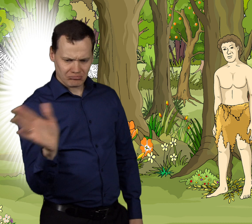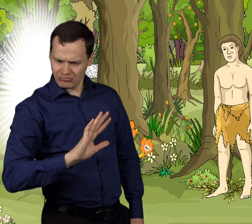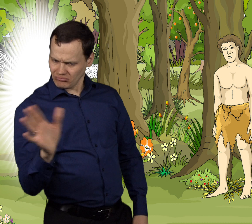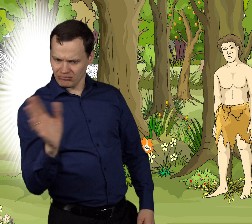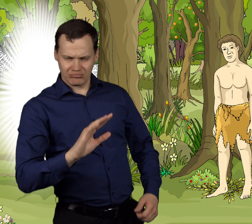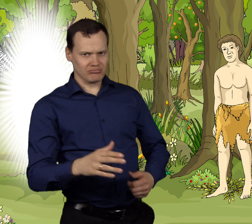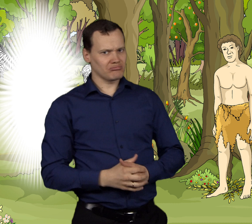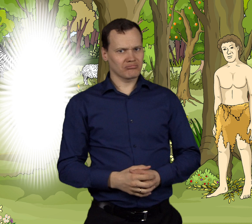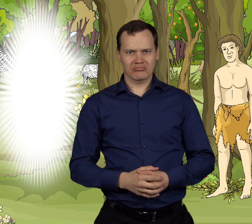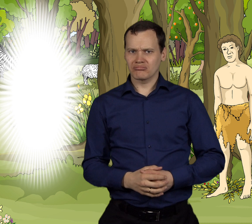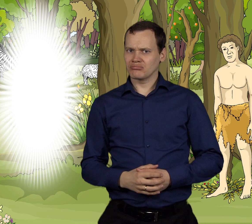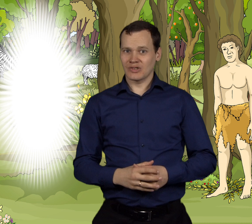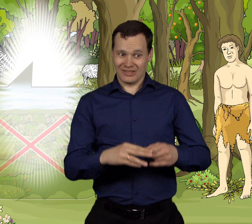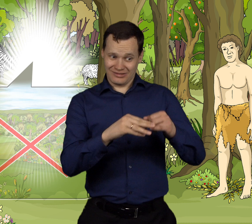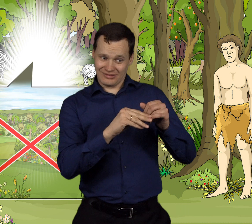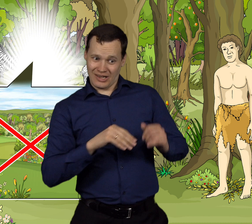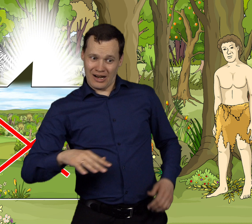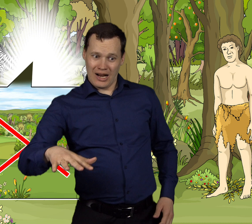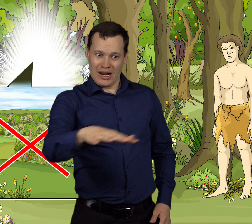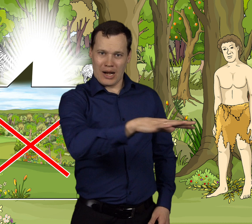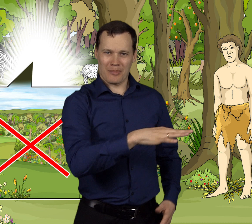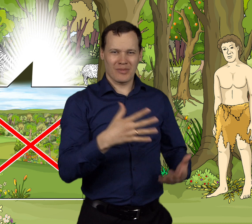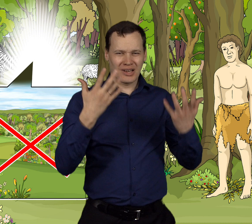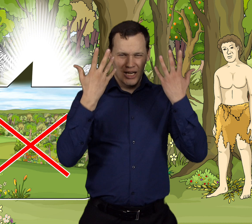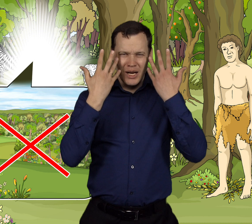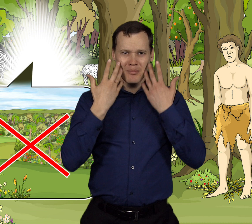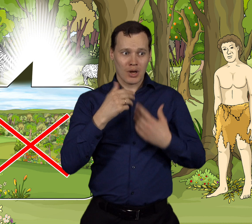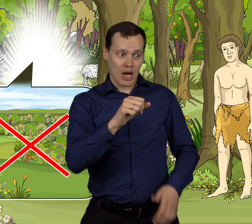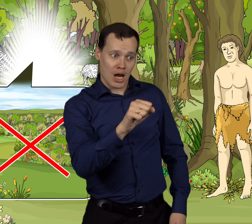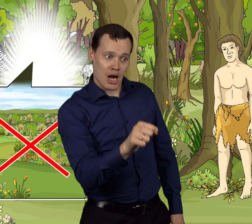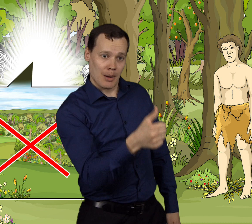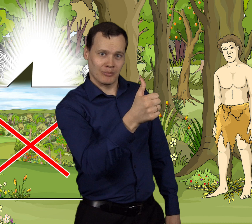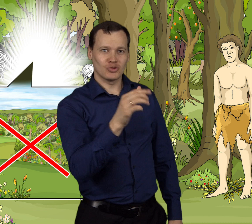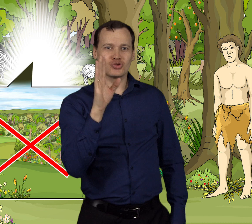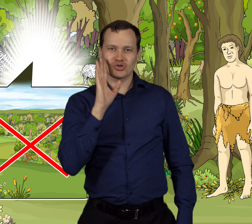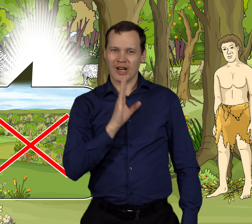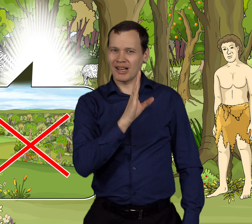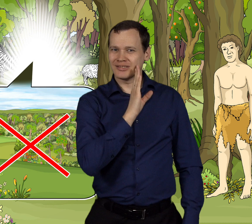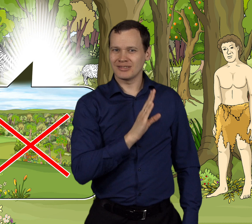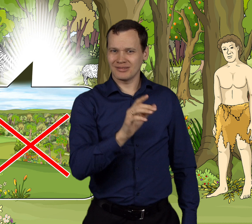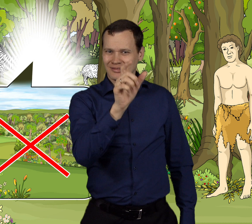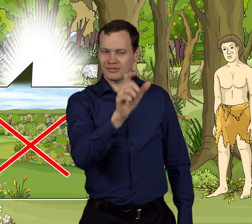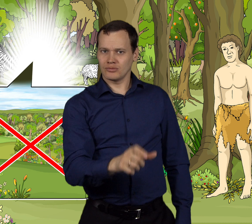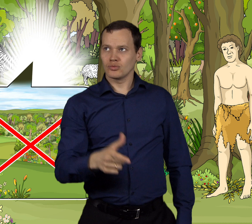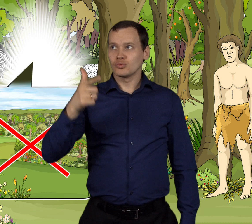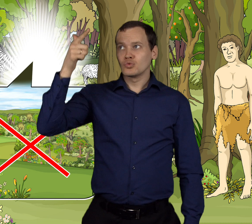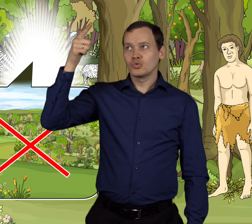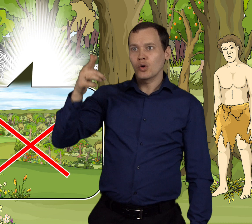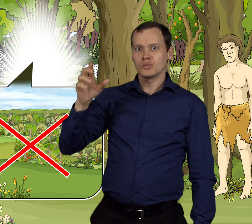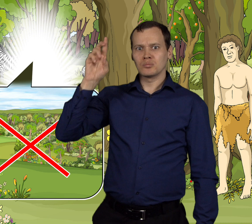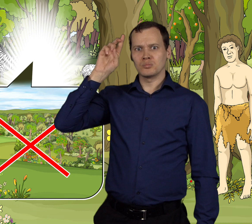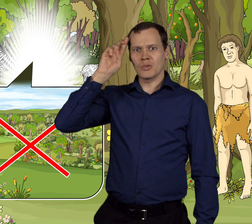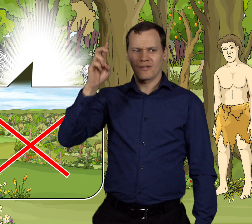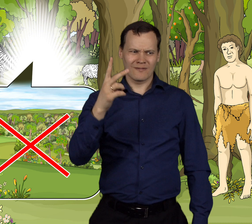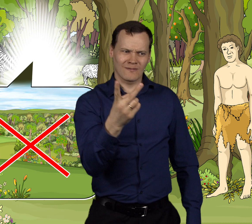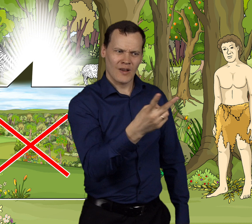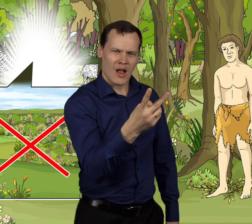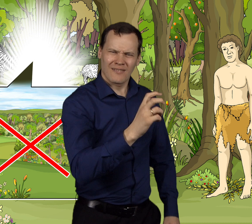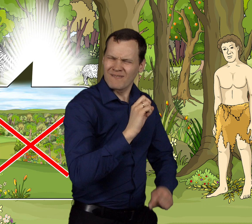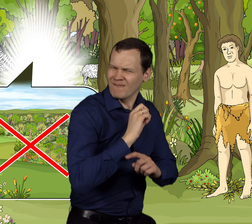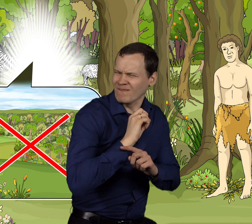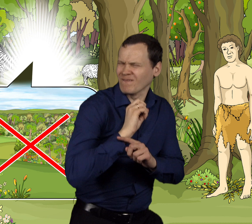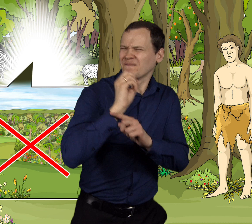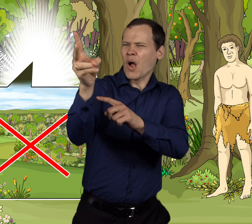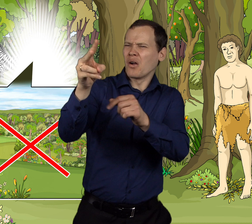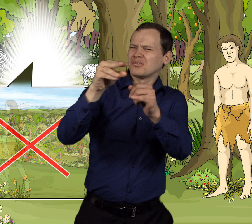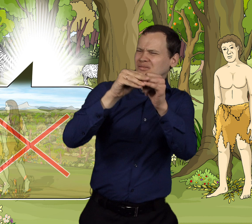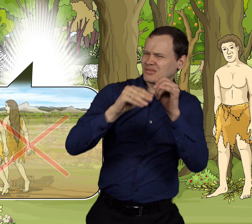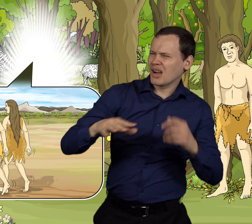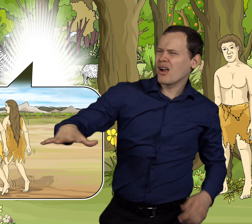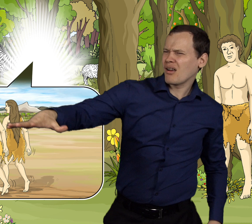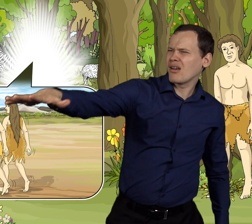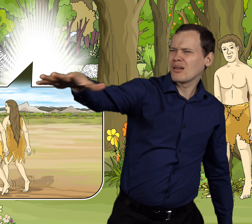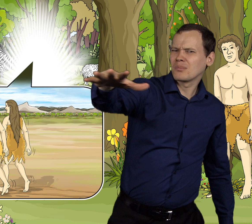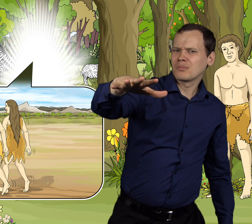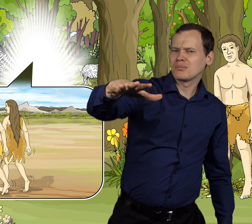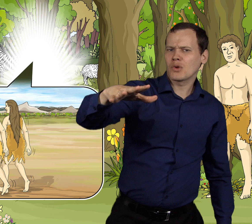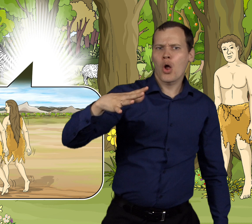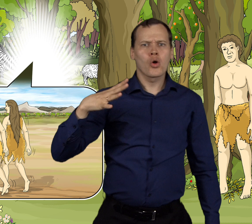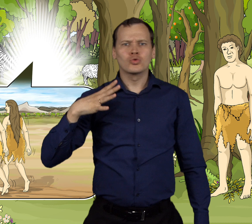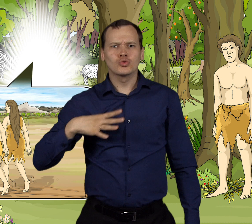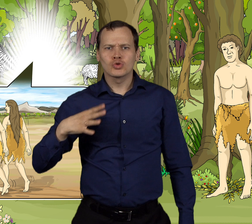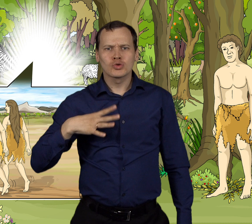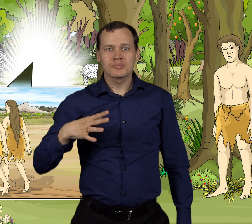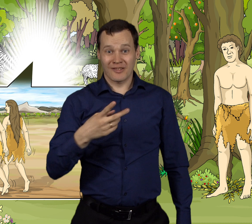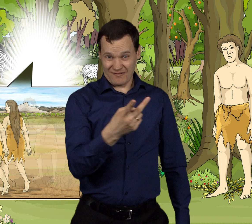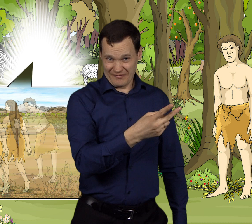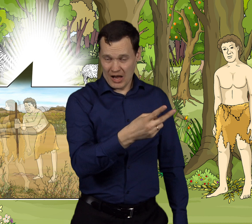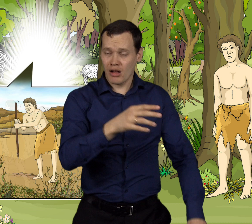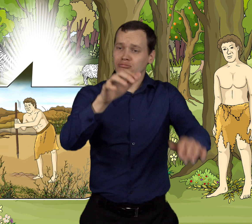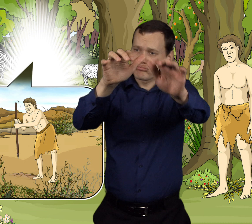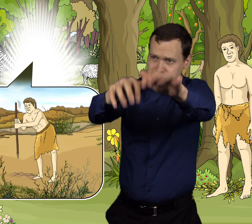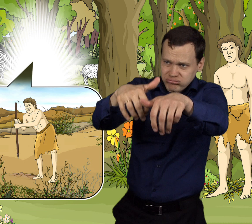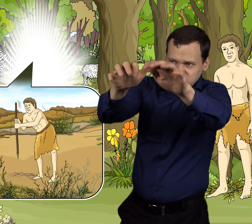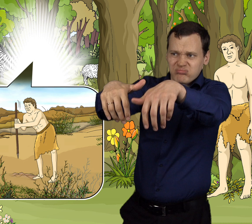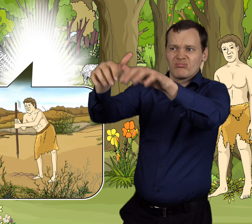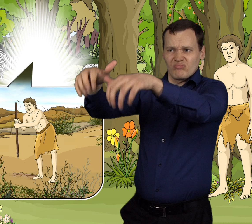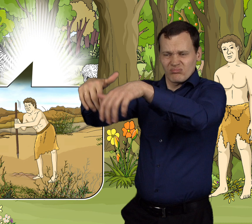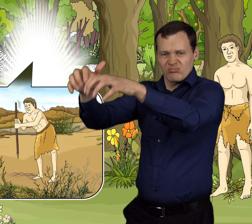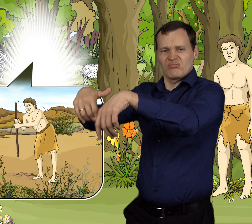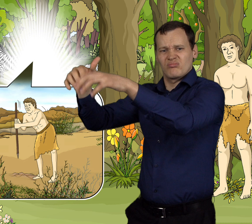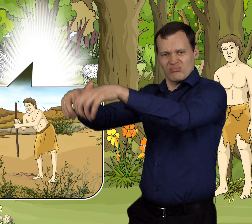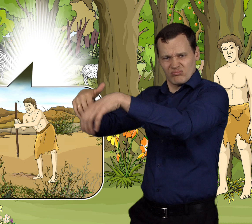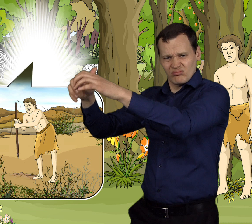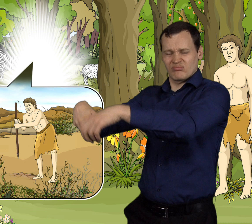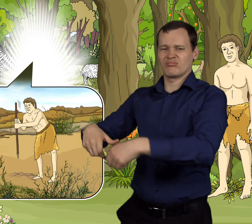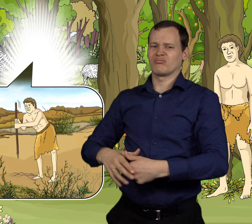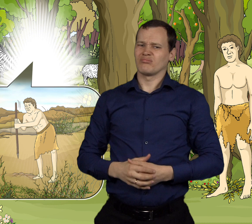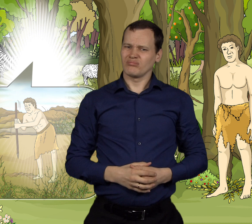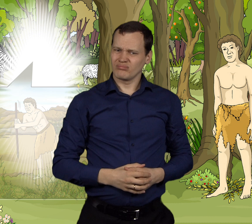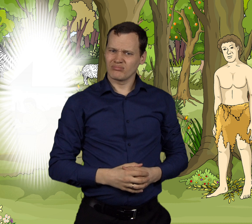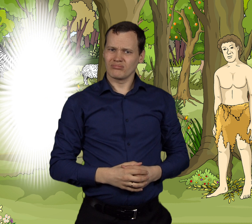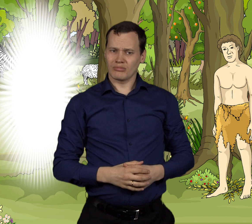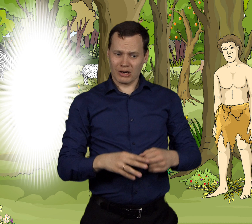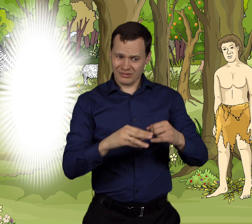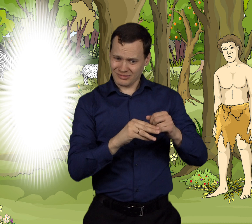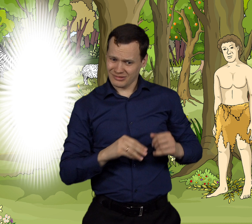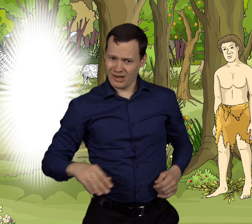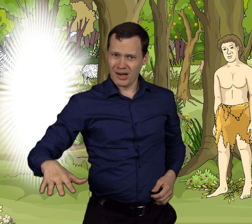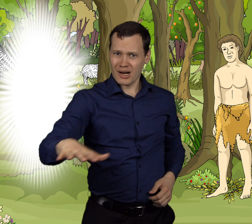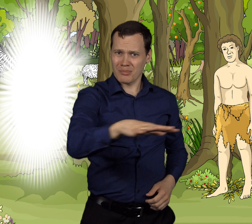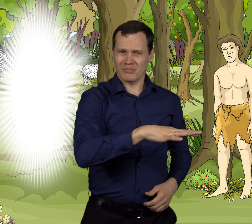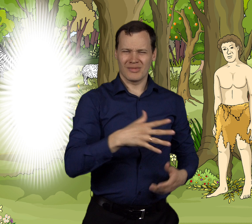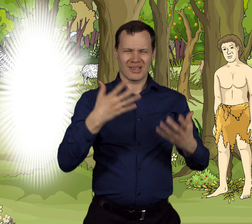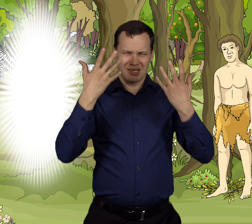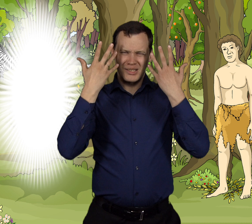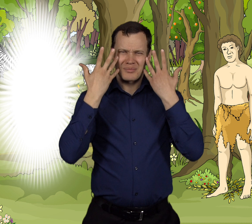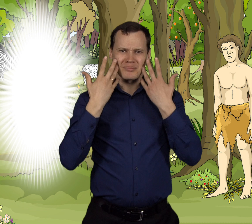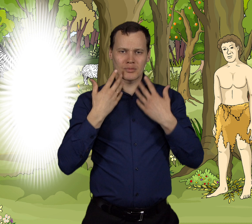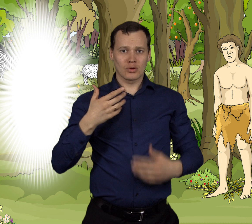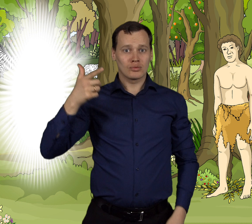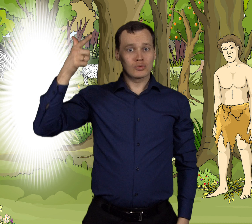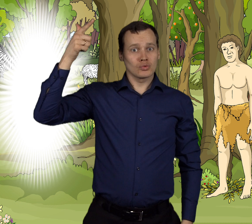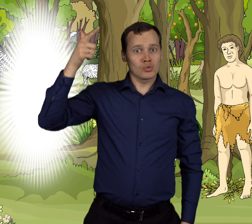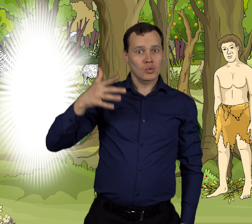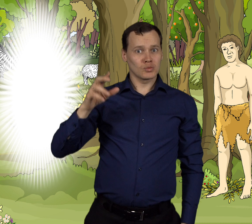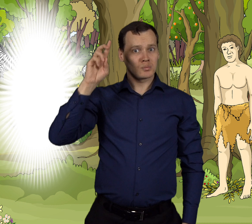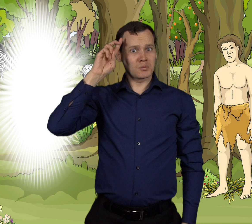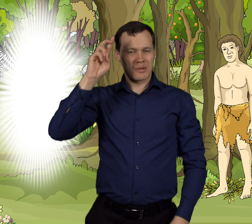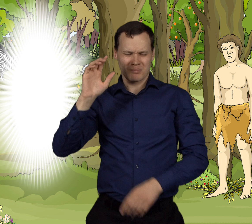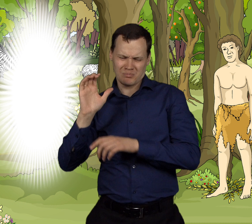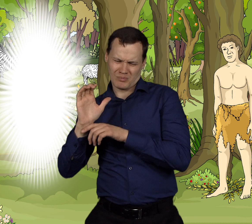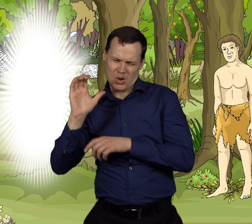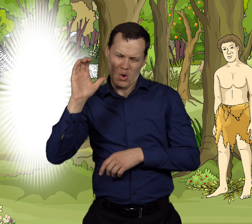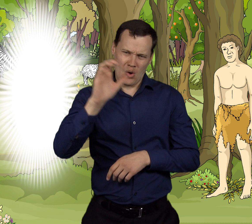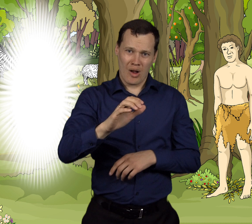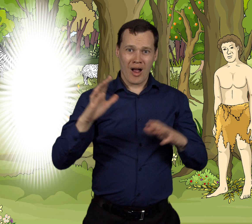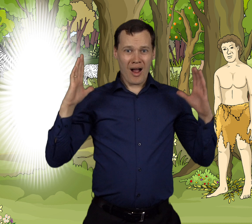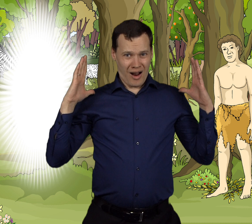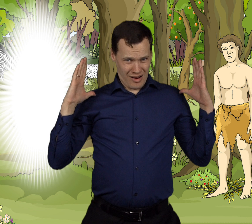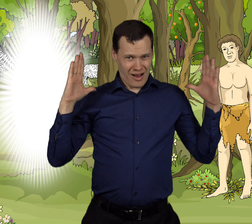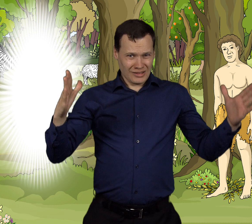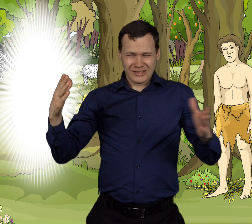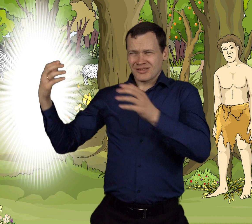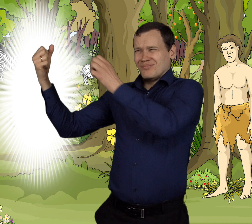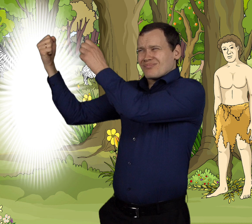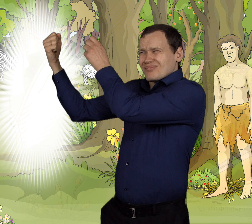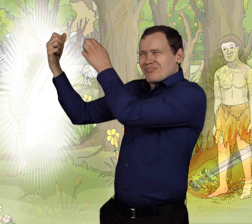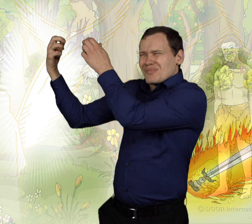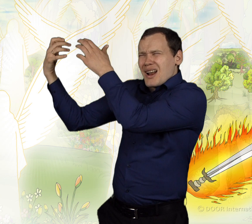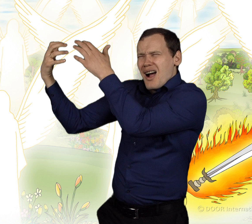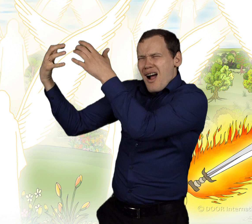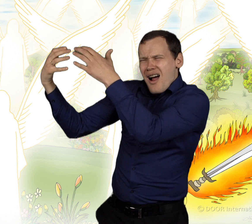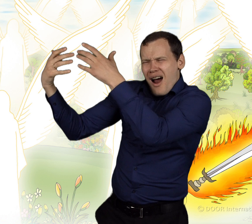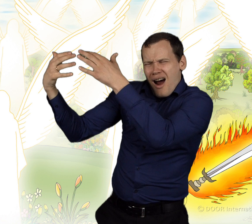Therefore the LORD God banished him from the Garden of Eden to work the ground from which he had been taken.